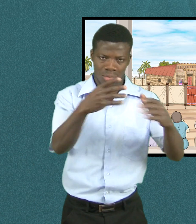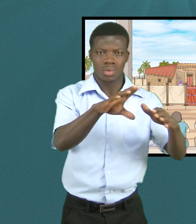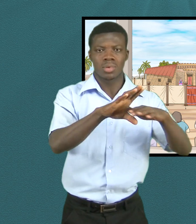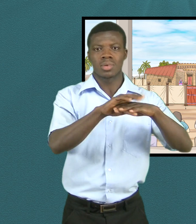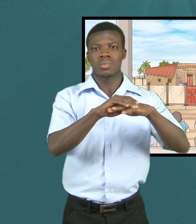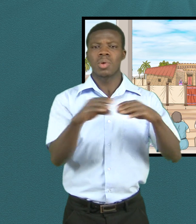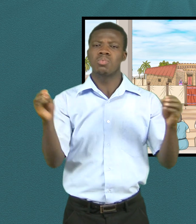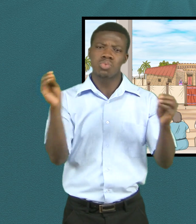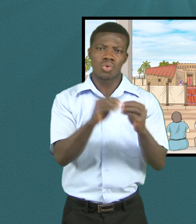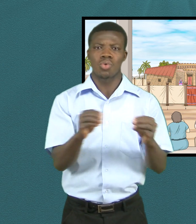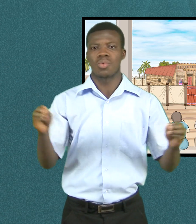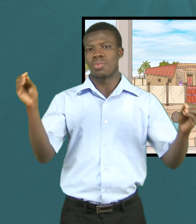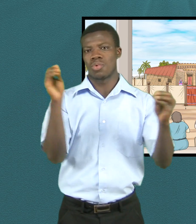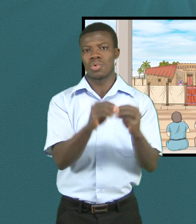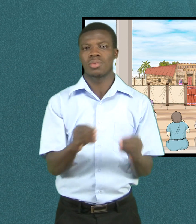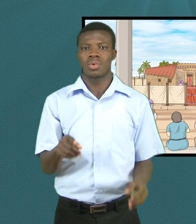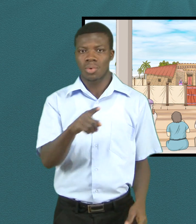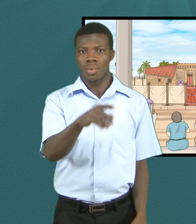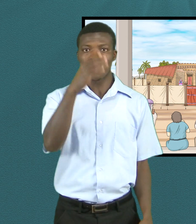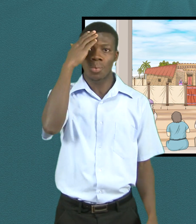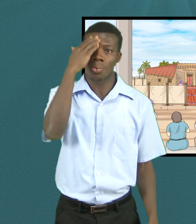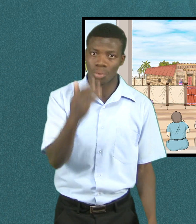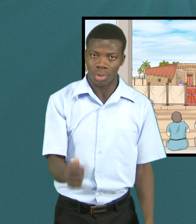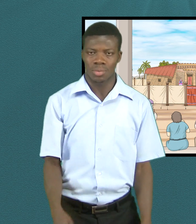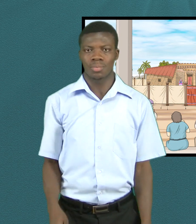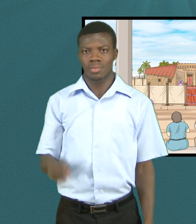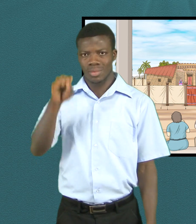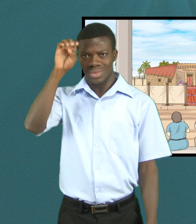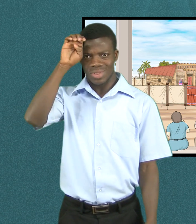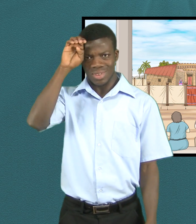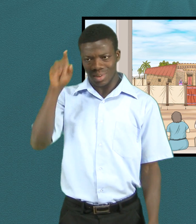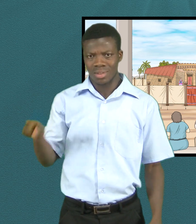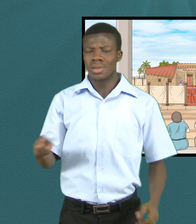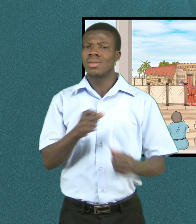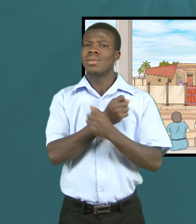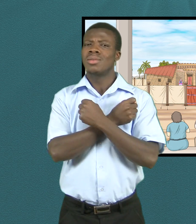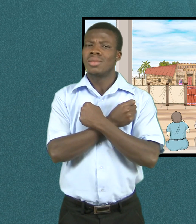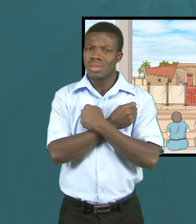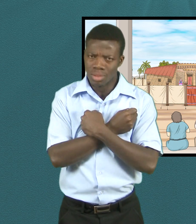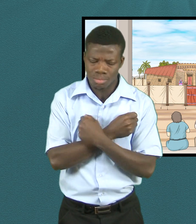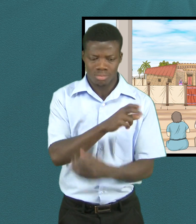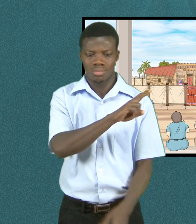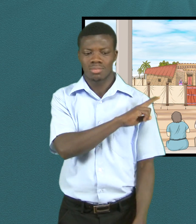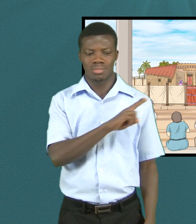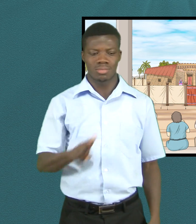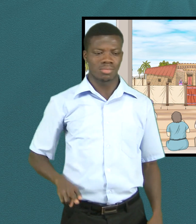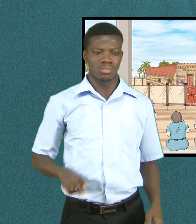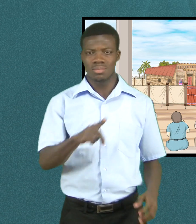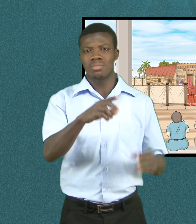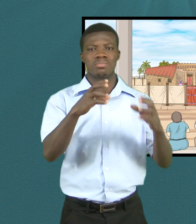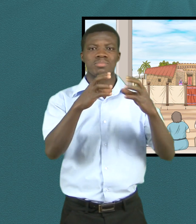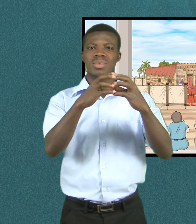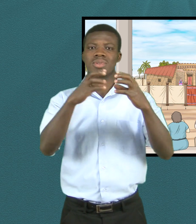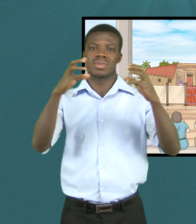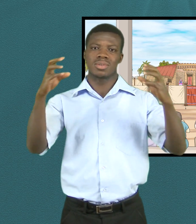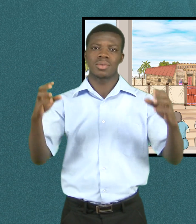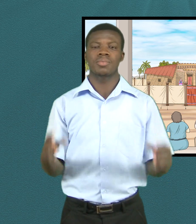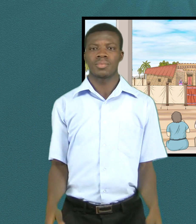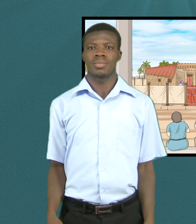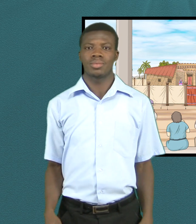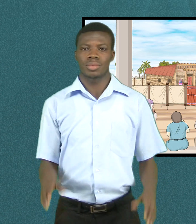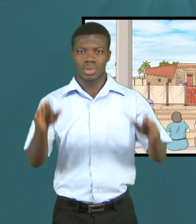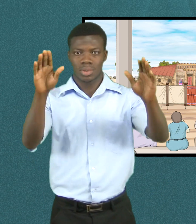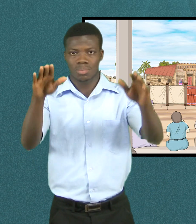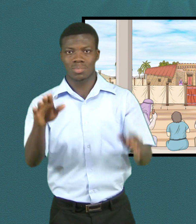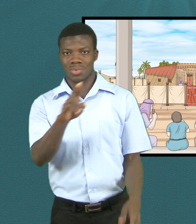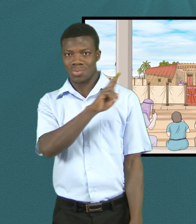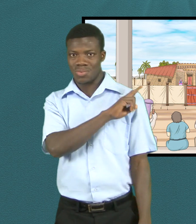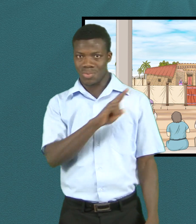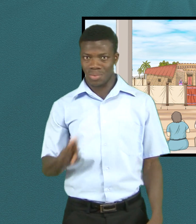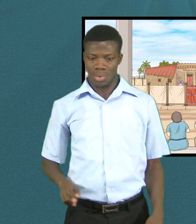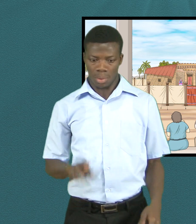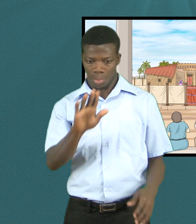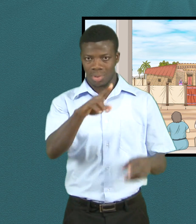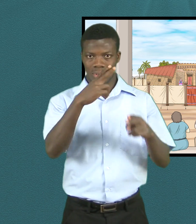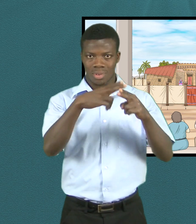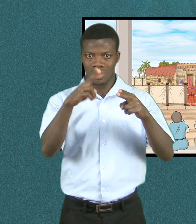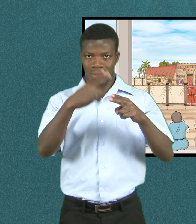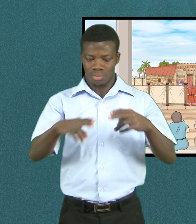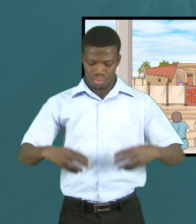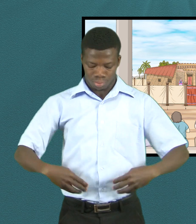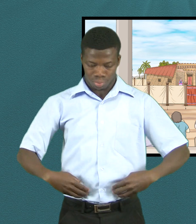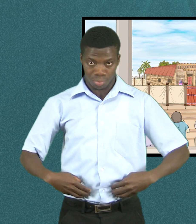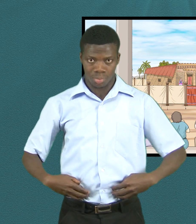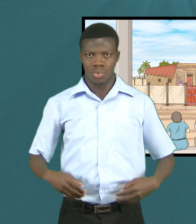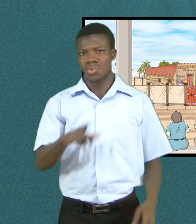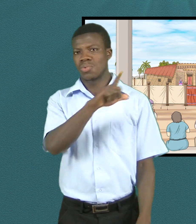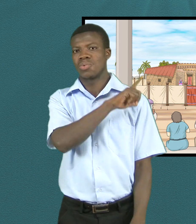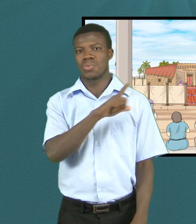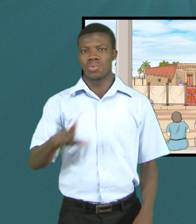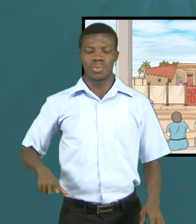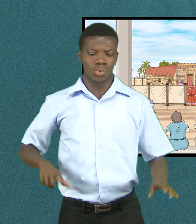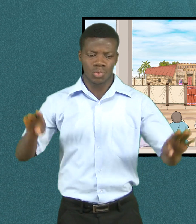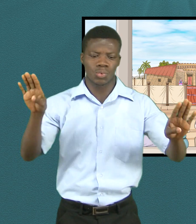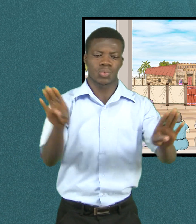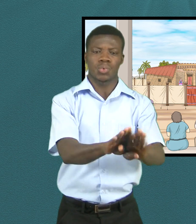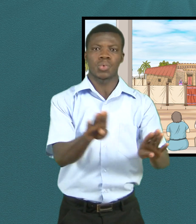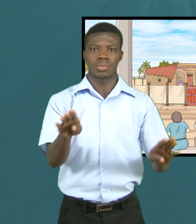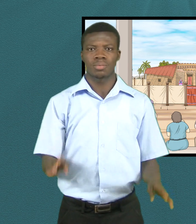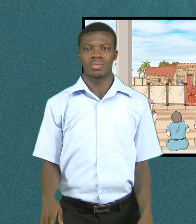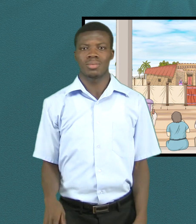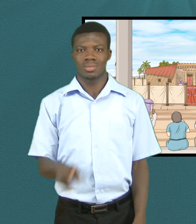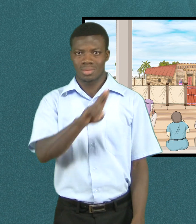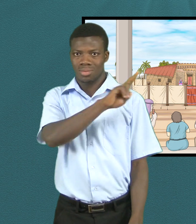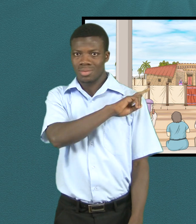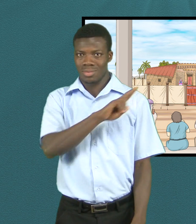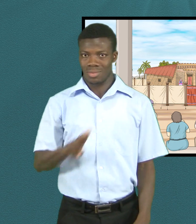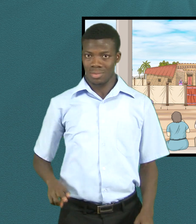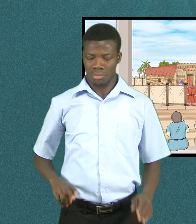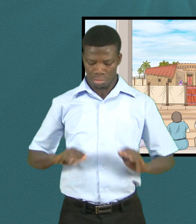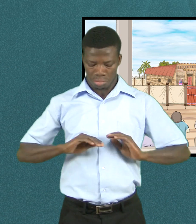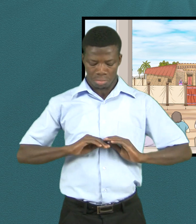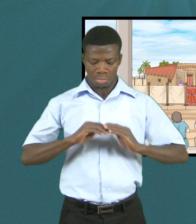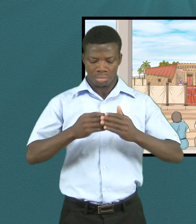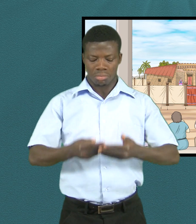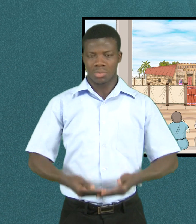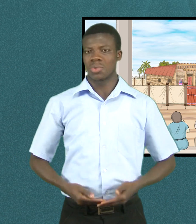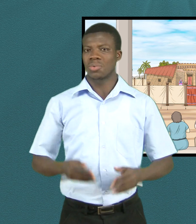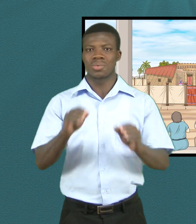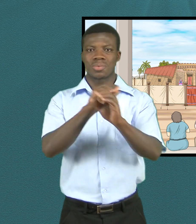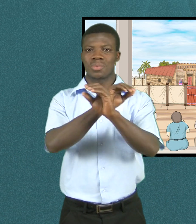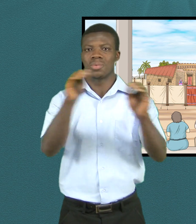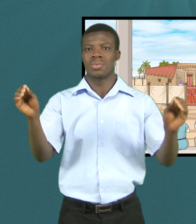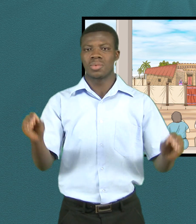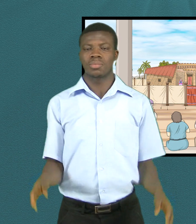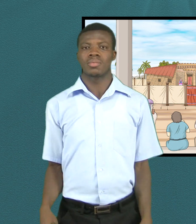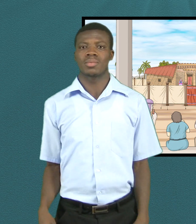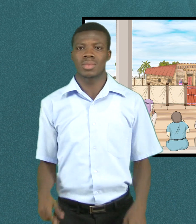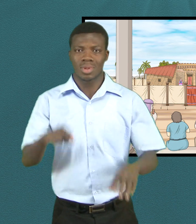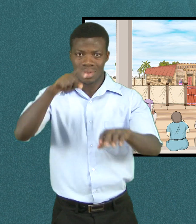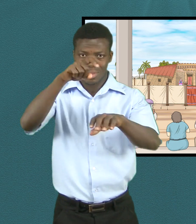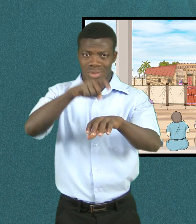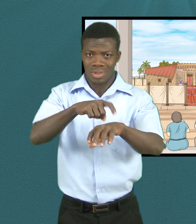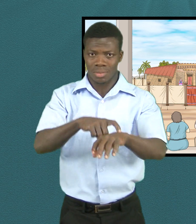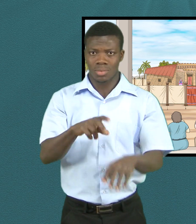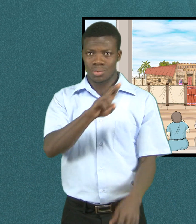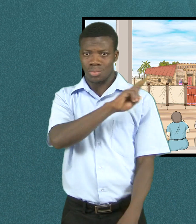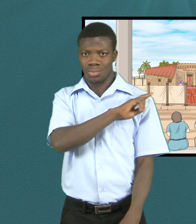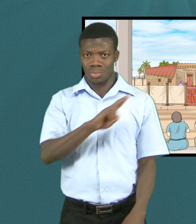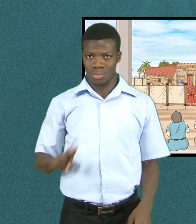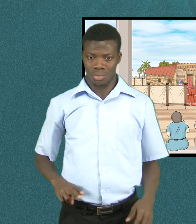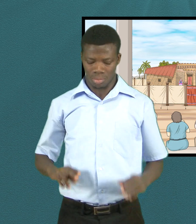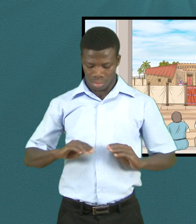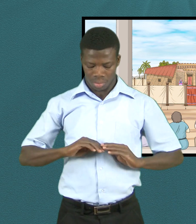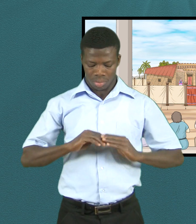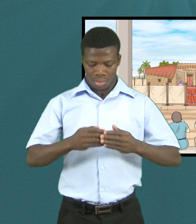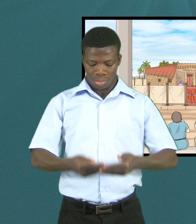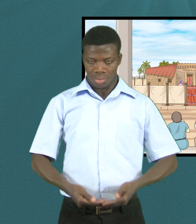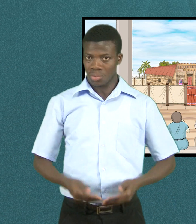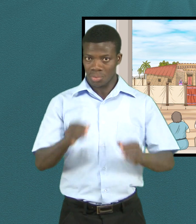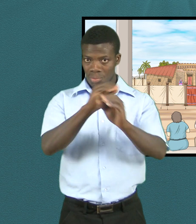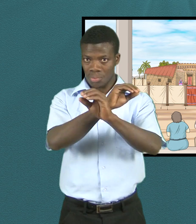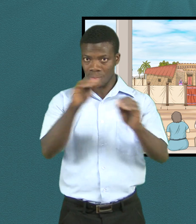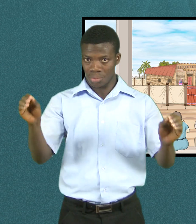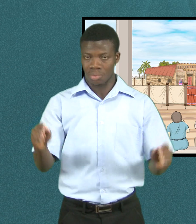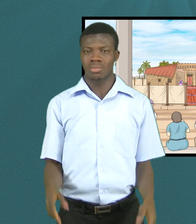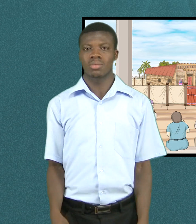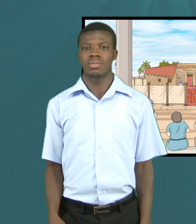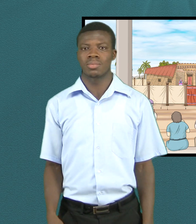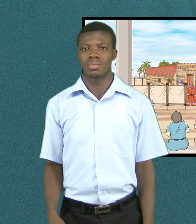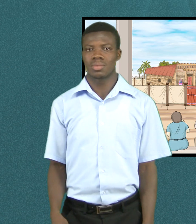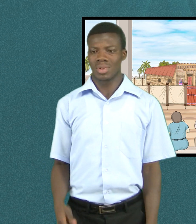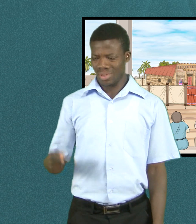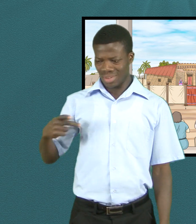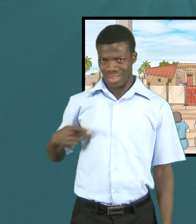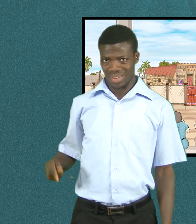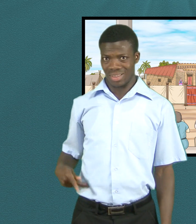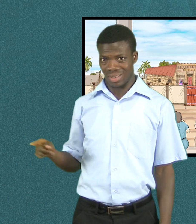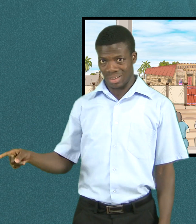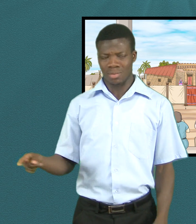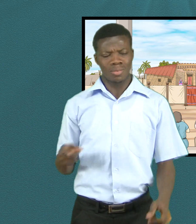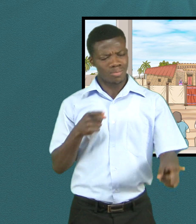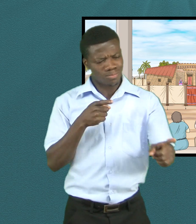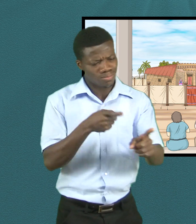But to Hannah he would give a double portion, for he loved her even though the LORD had closed her womb.